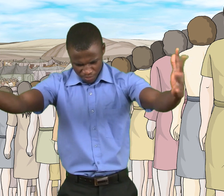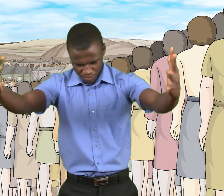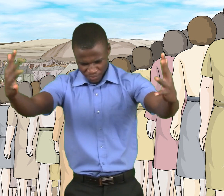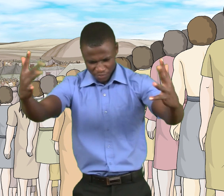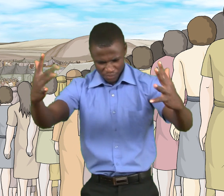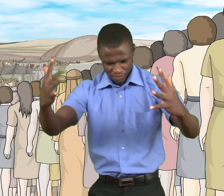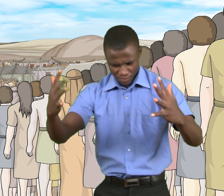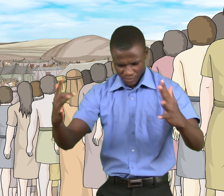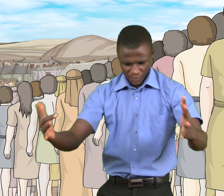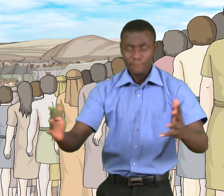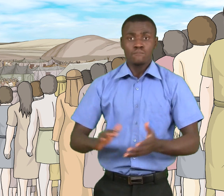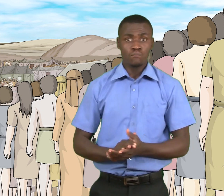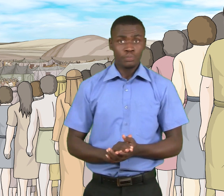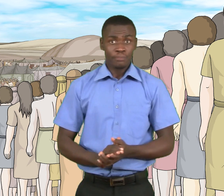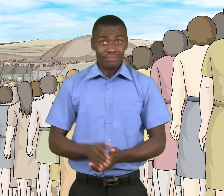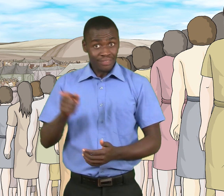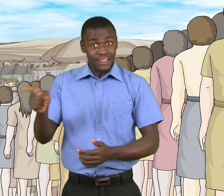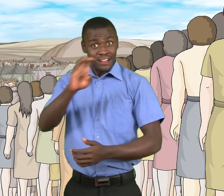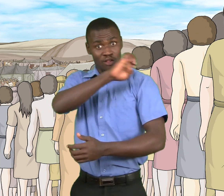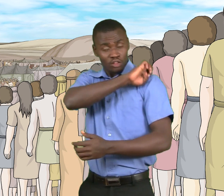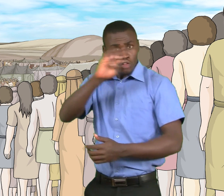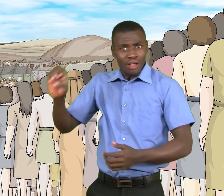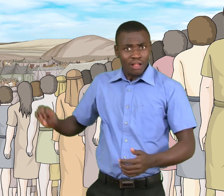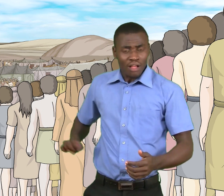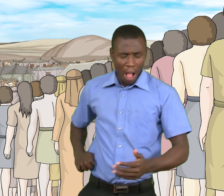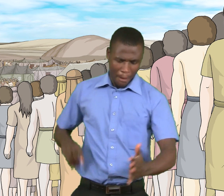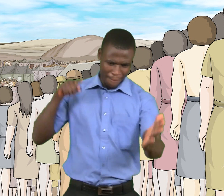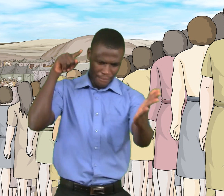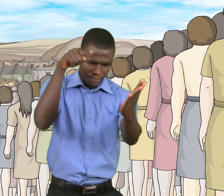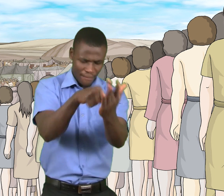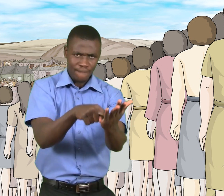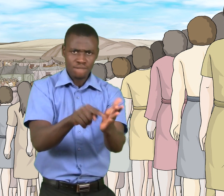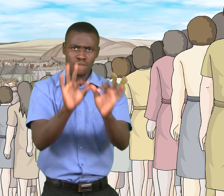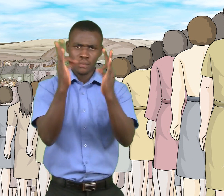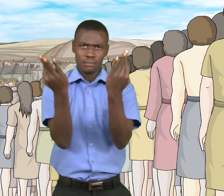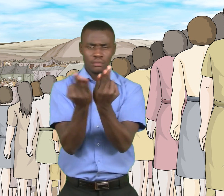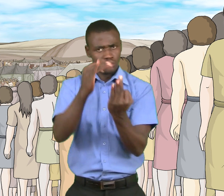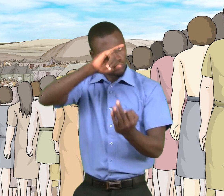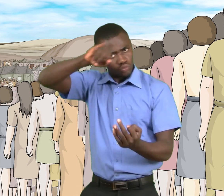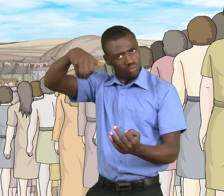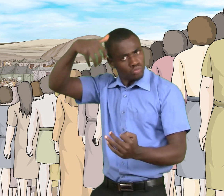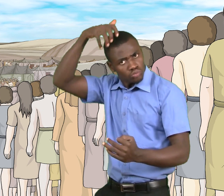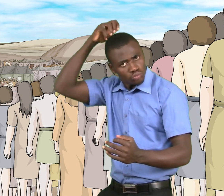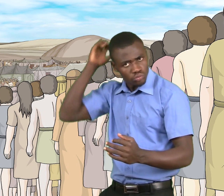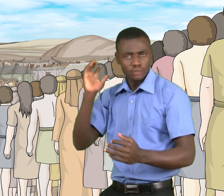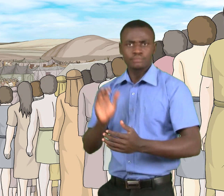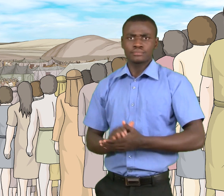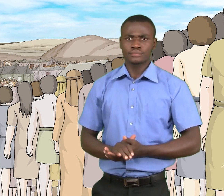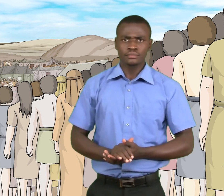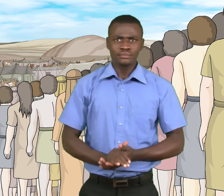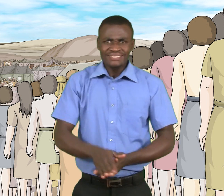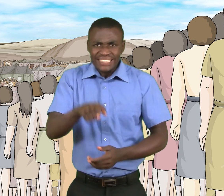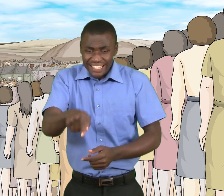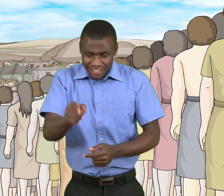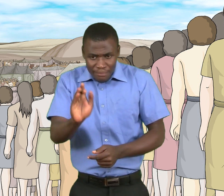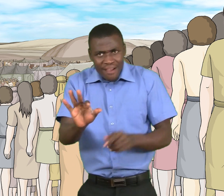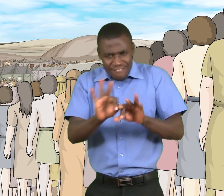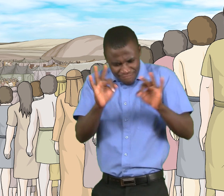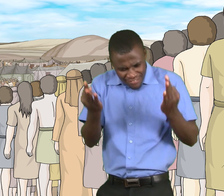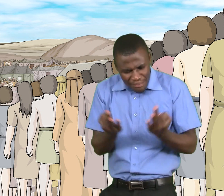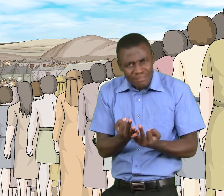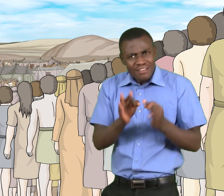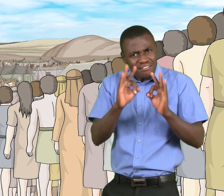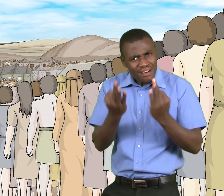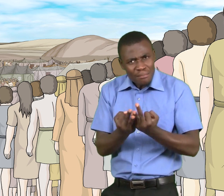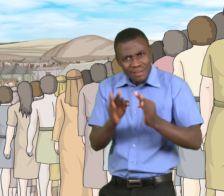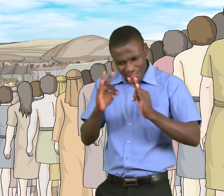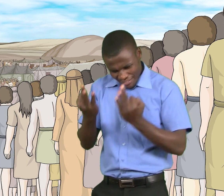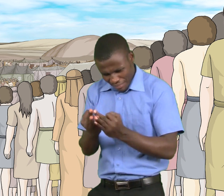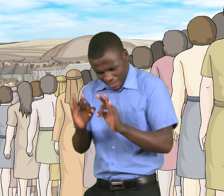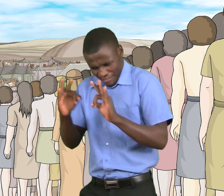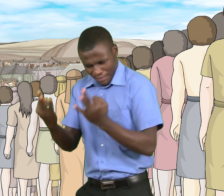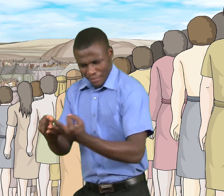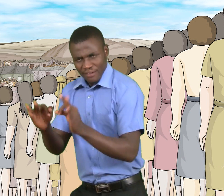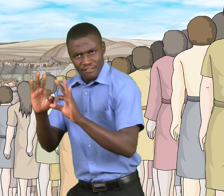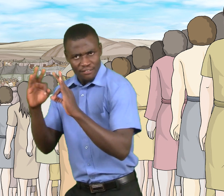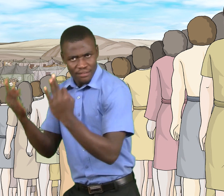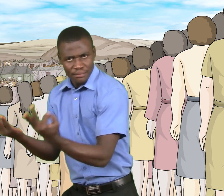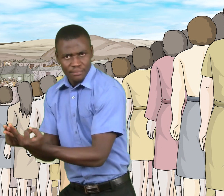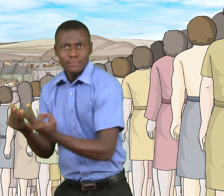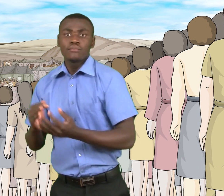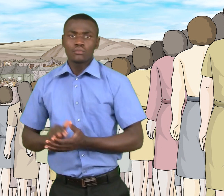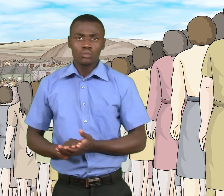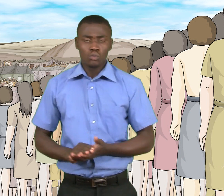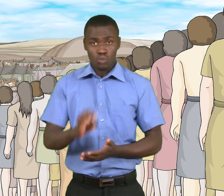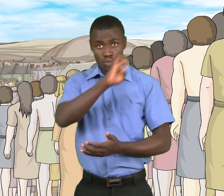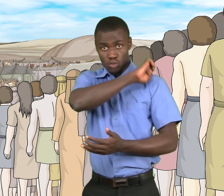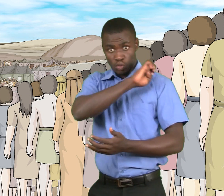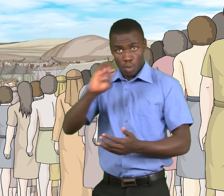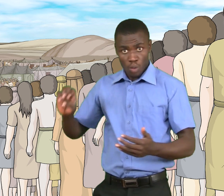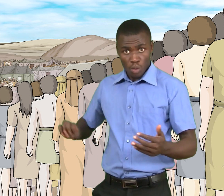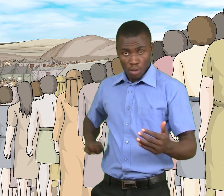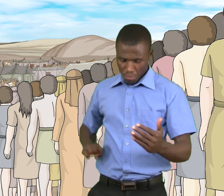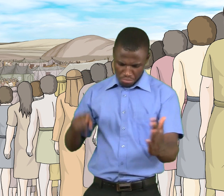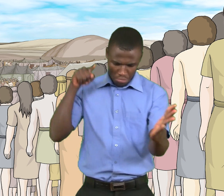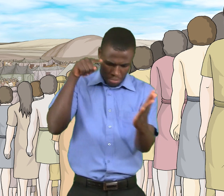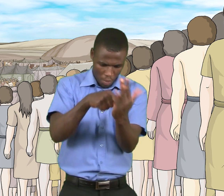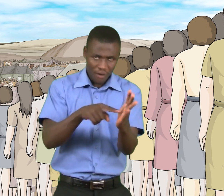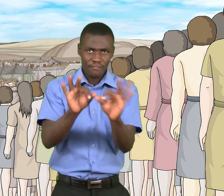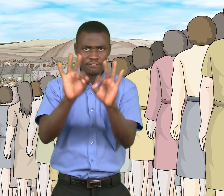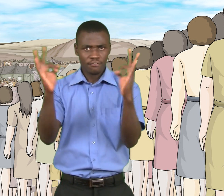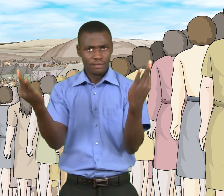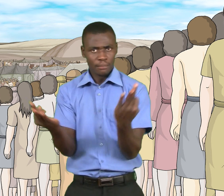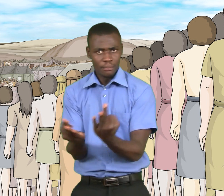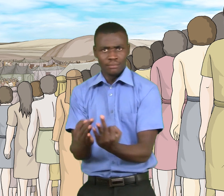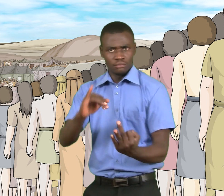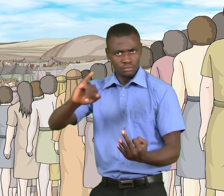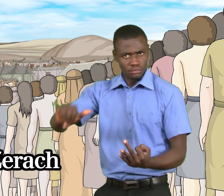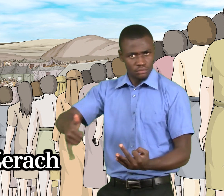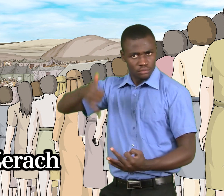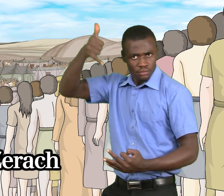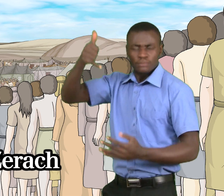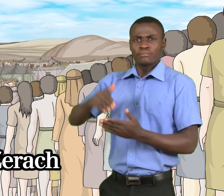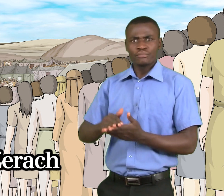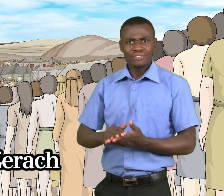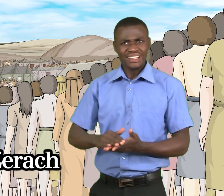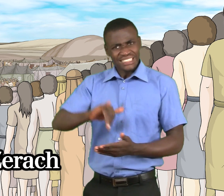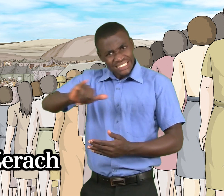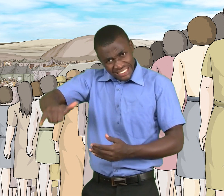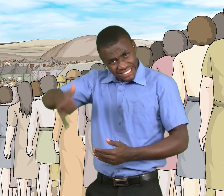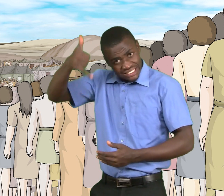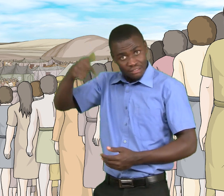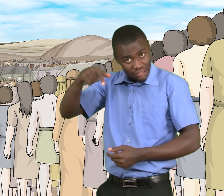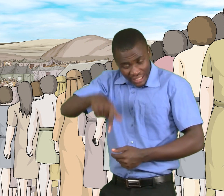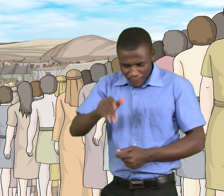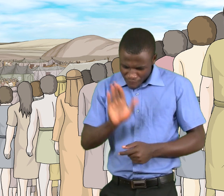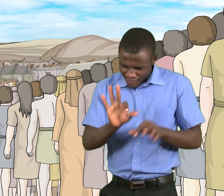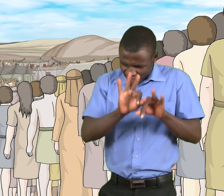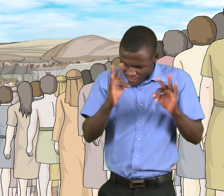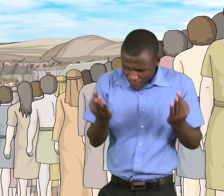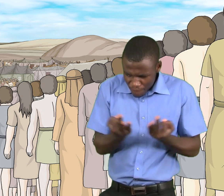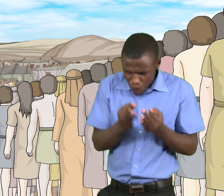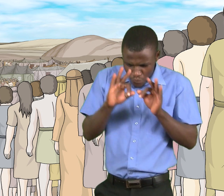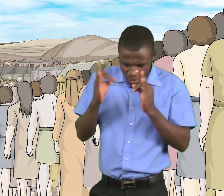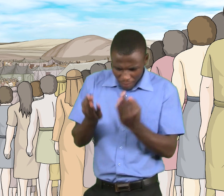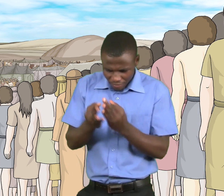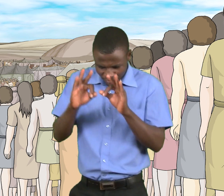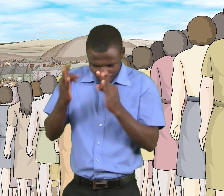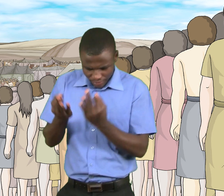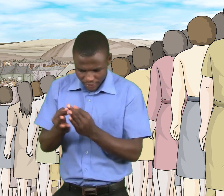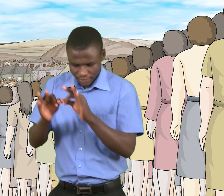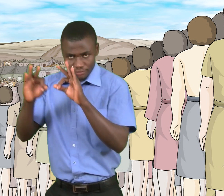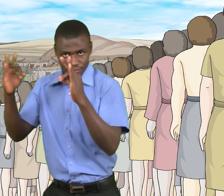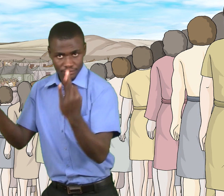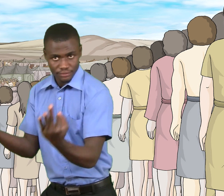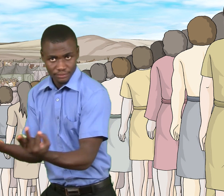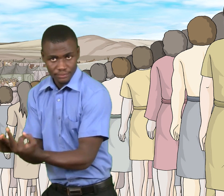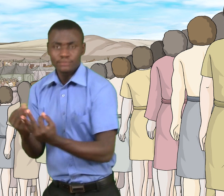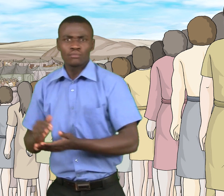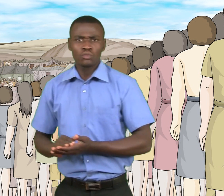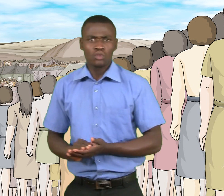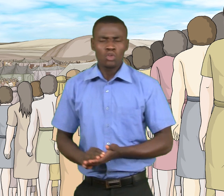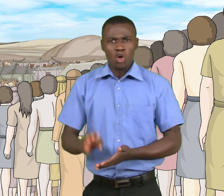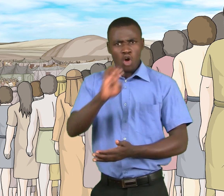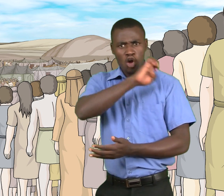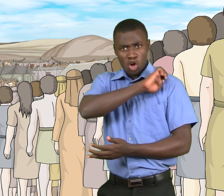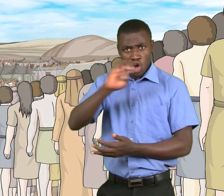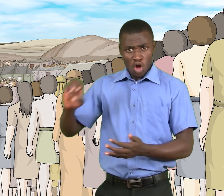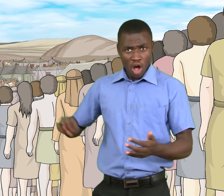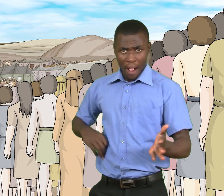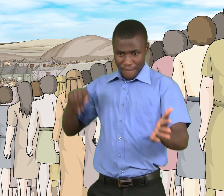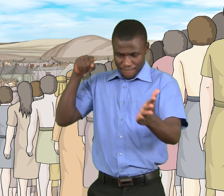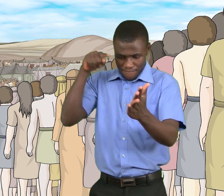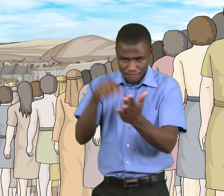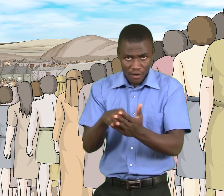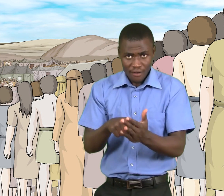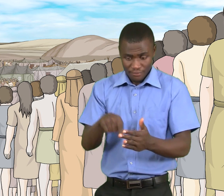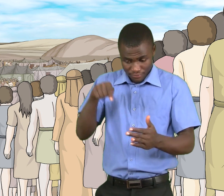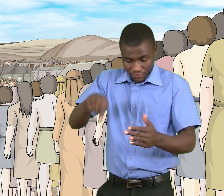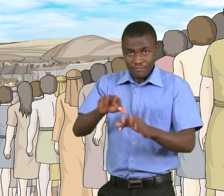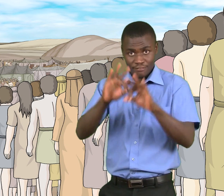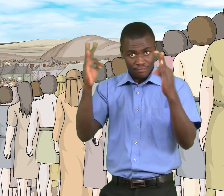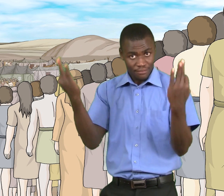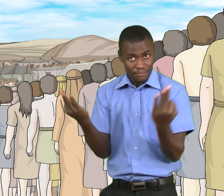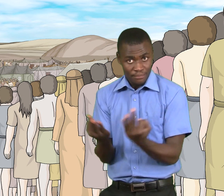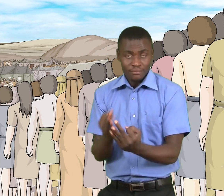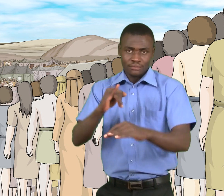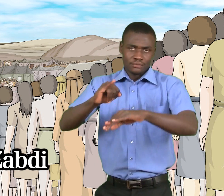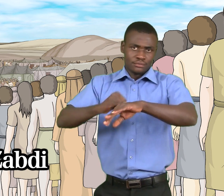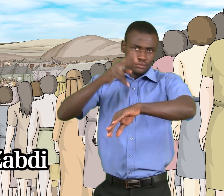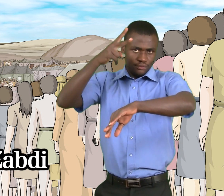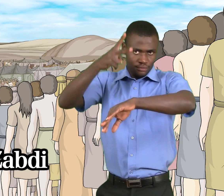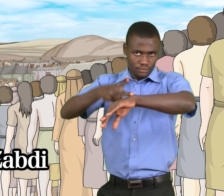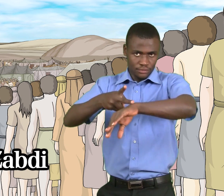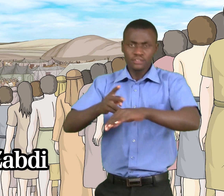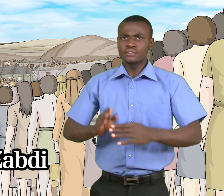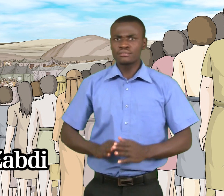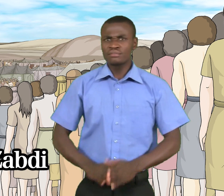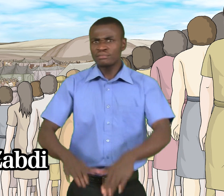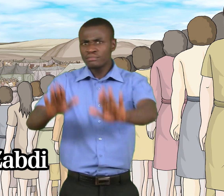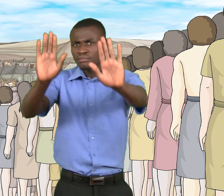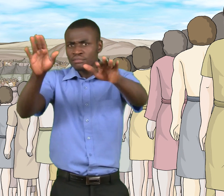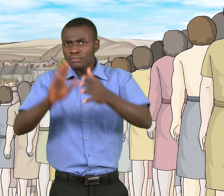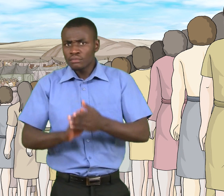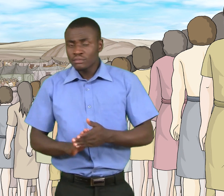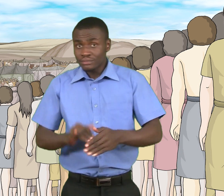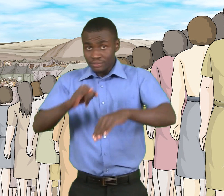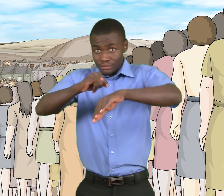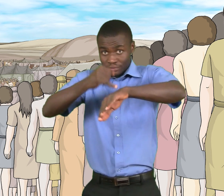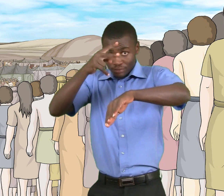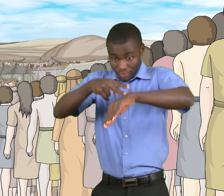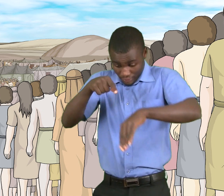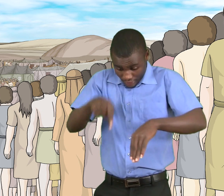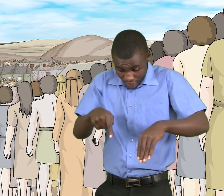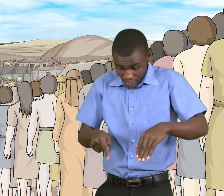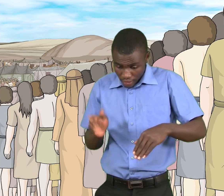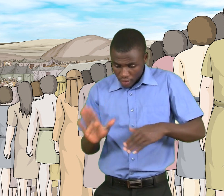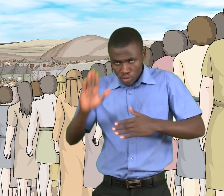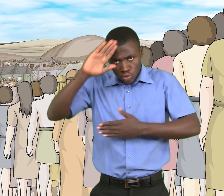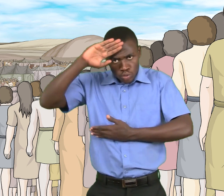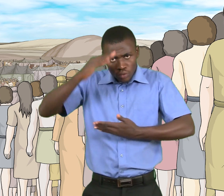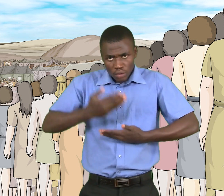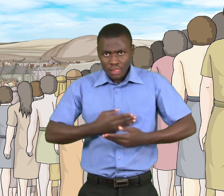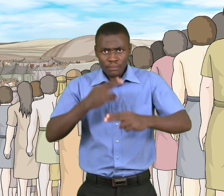The one who is caught with the things devoted to destruction must be burned, along with all that belongs to him, because he has transgressed the covenant of the LORD and committed an outrage in Israel.’” So Joshua arose early the next morning and had Israel come forward tribe by tribe, and the tribe of Judah was selected.